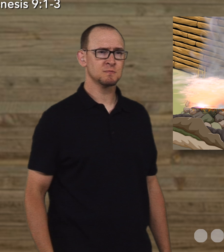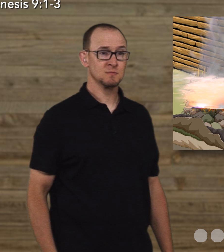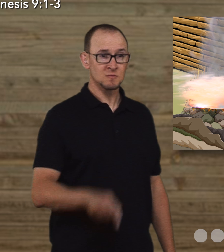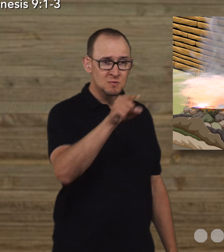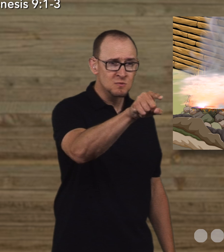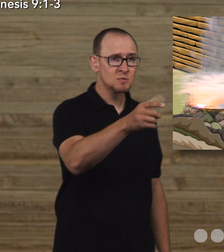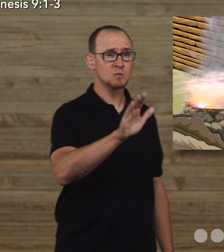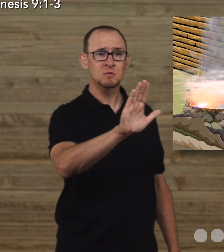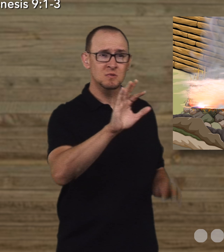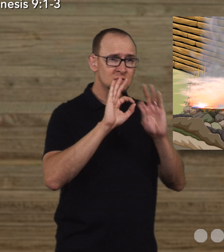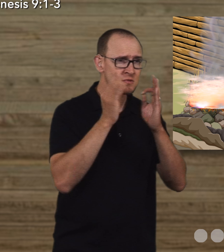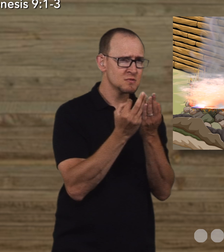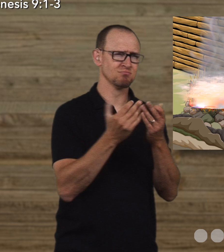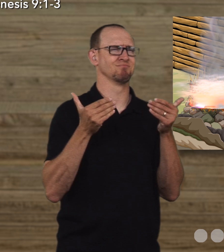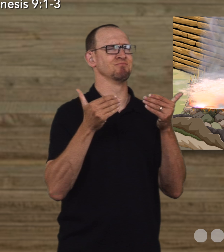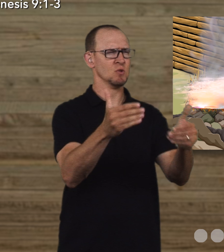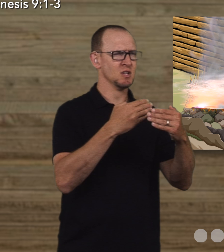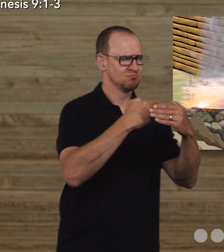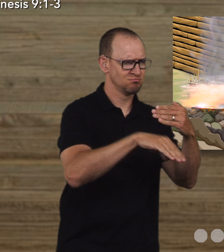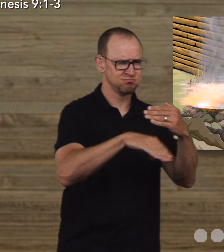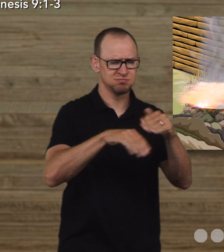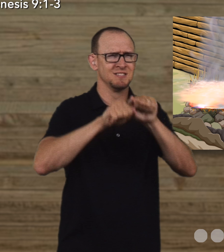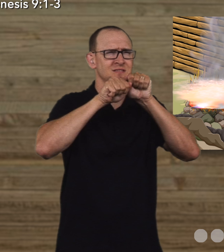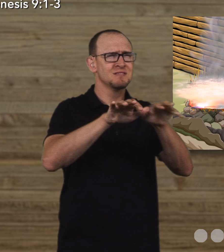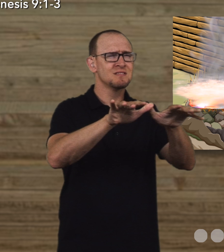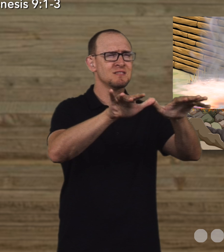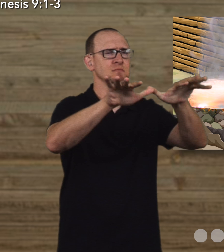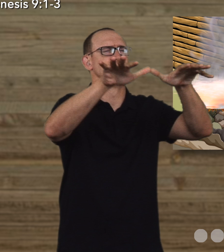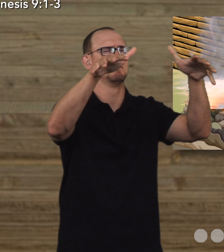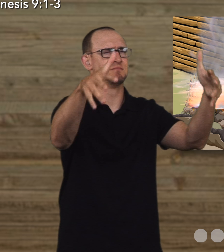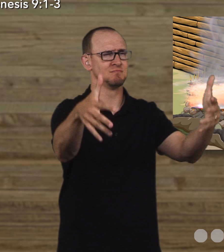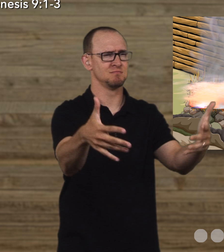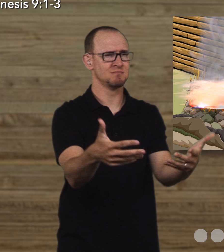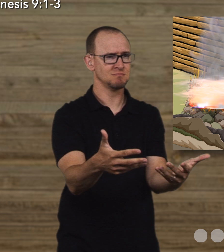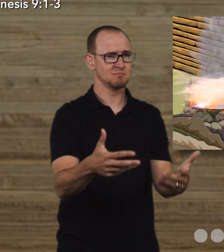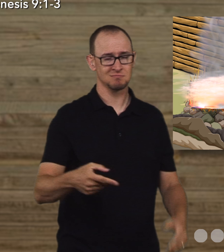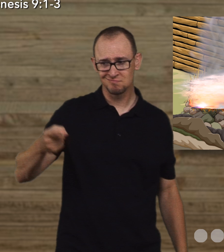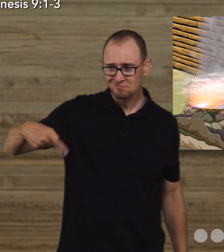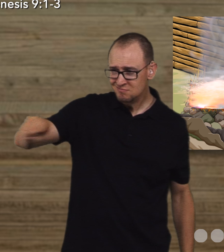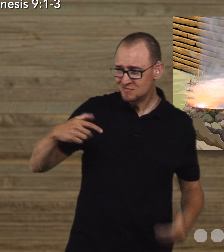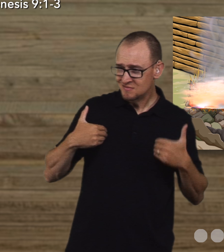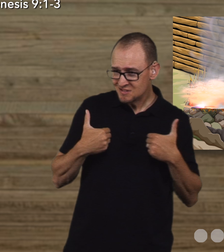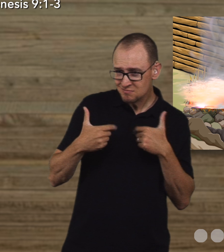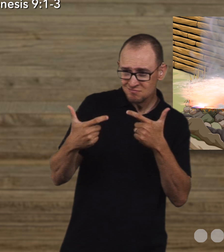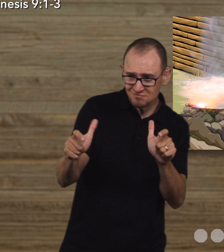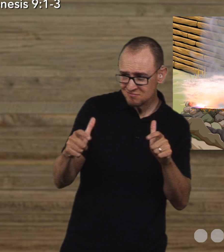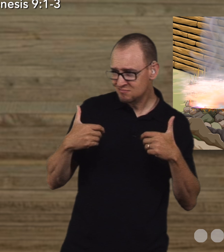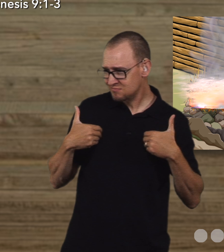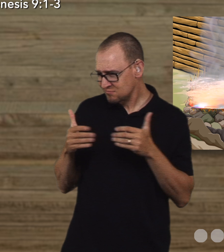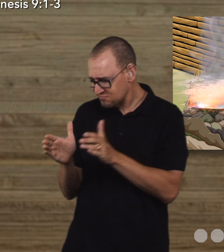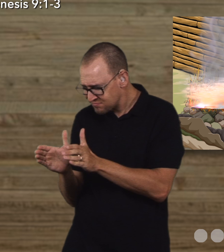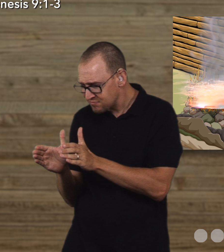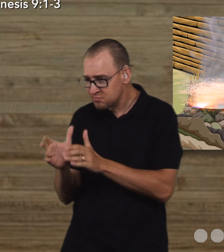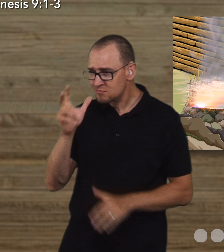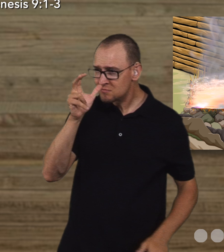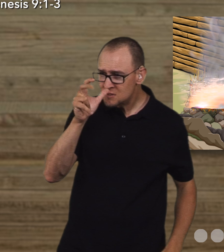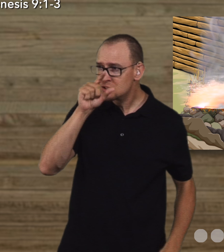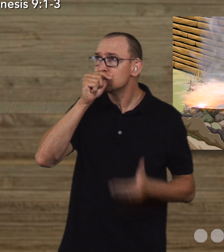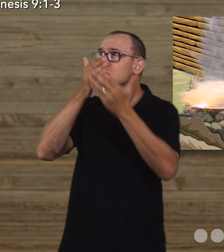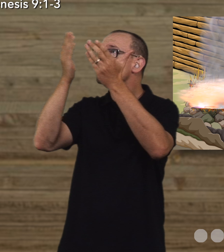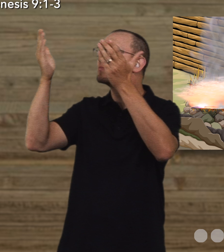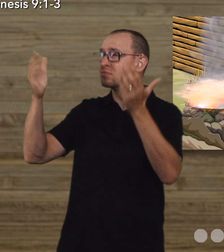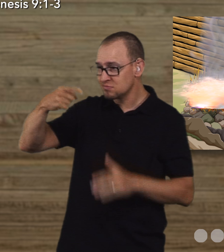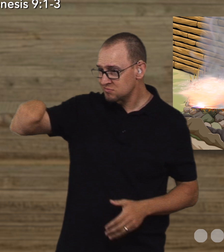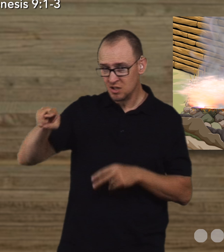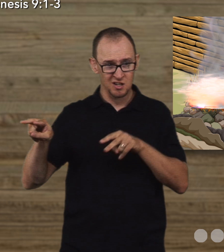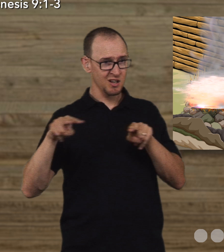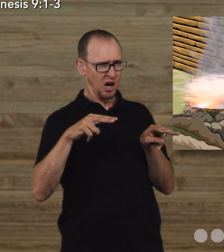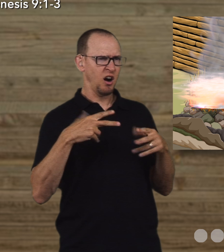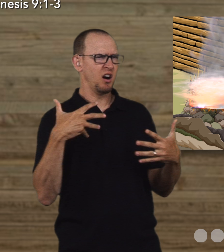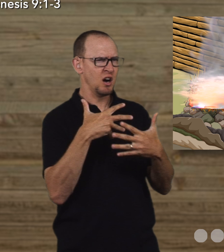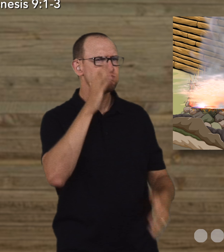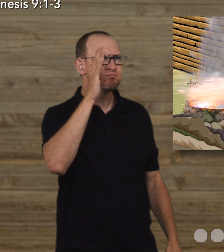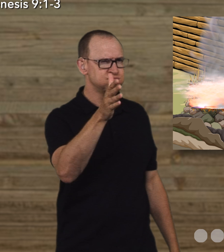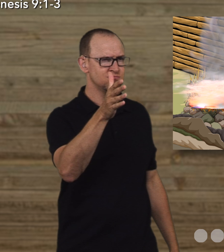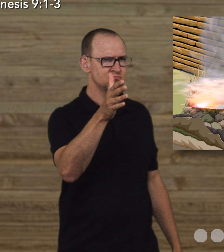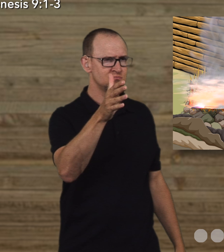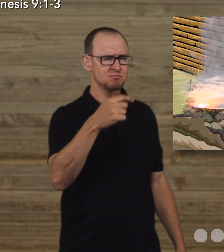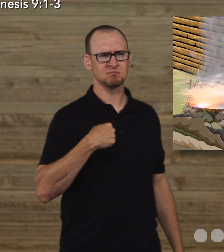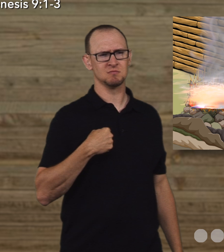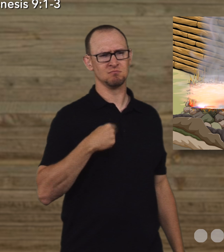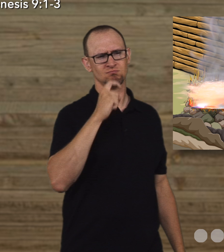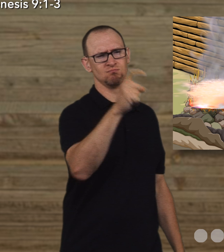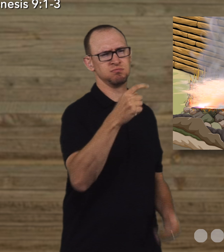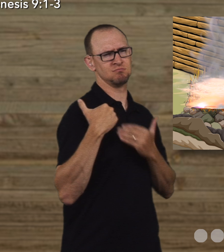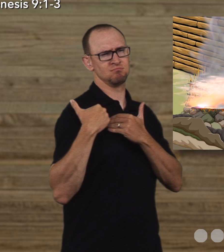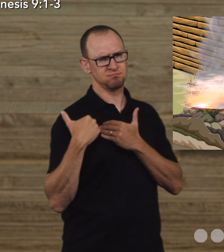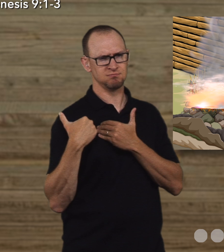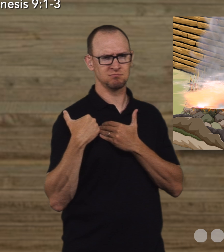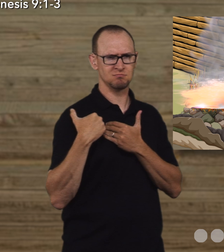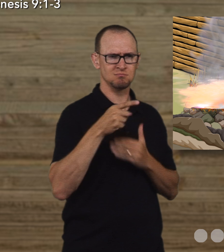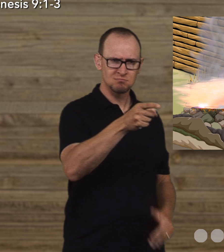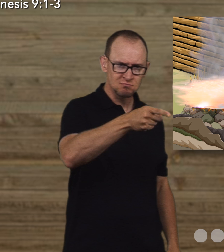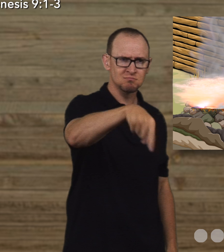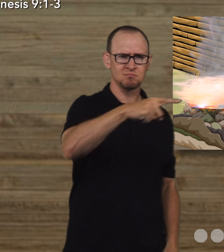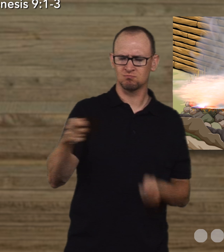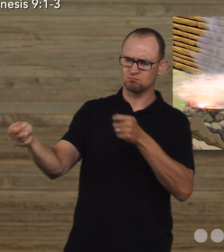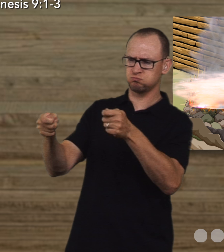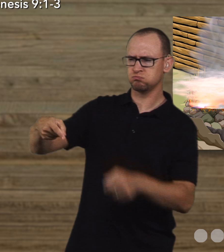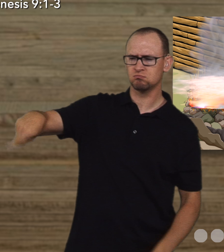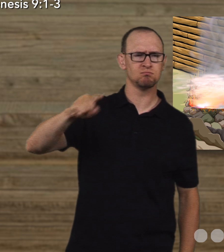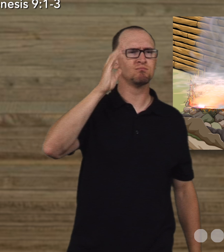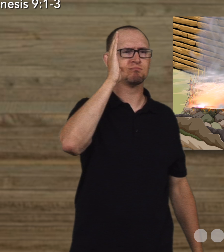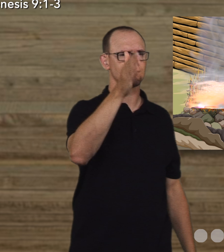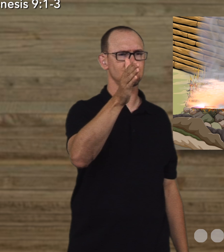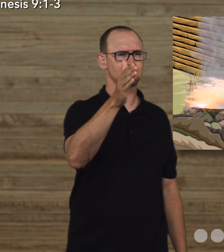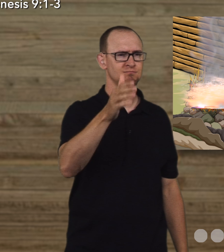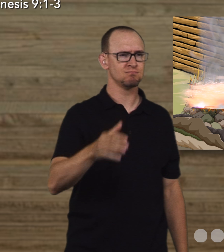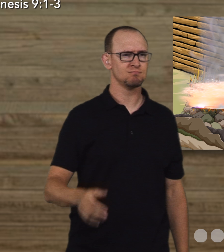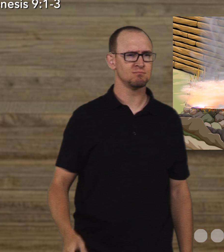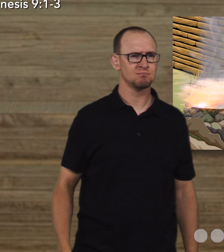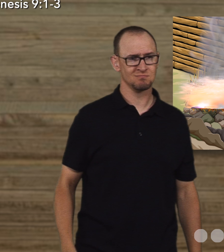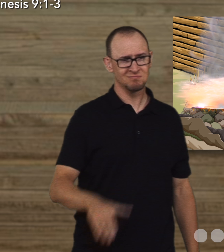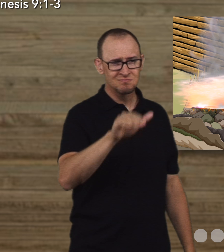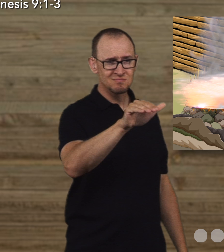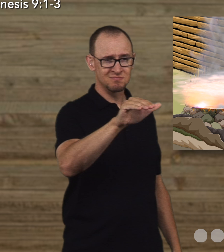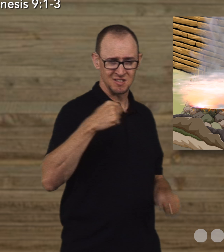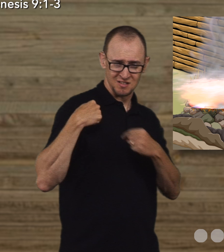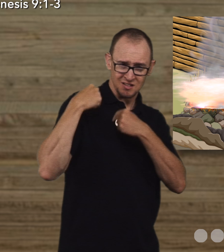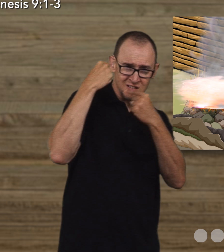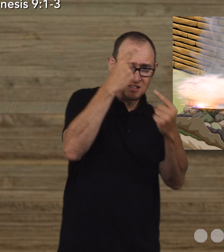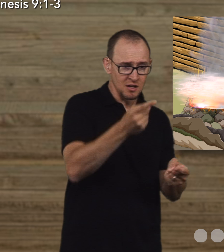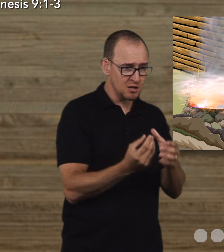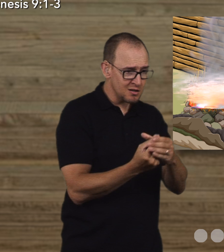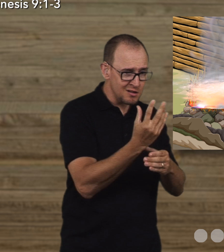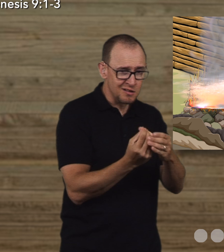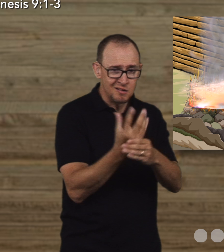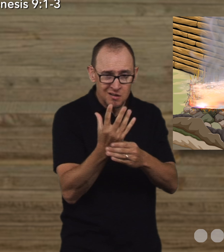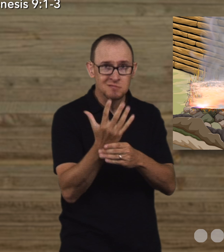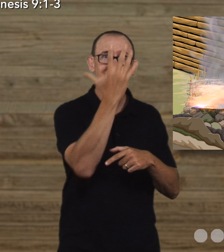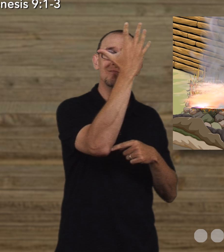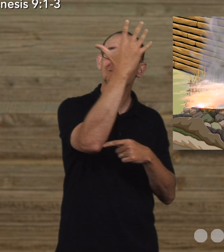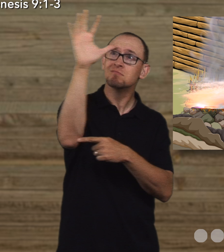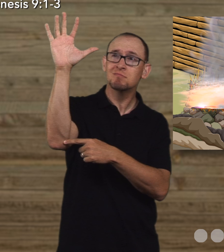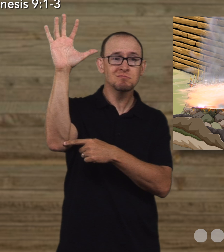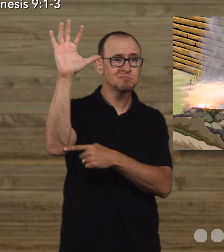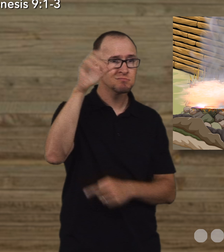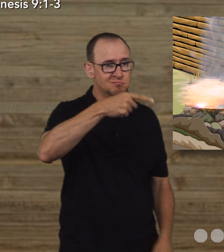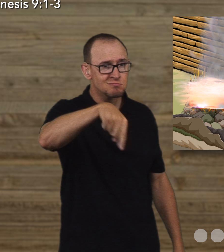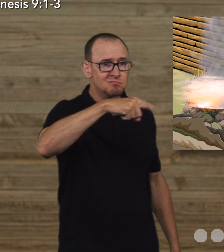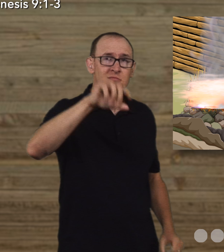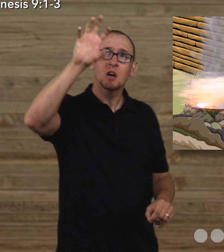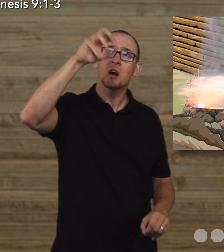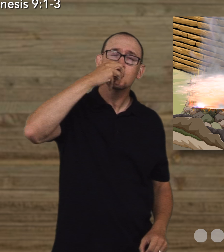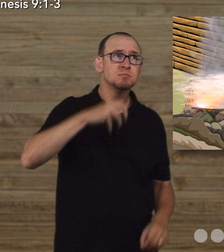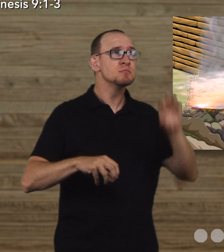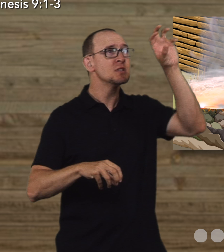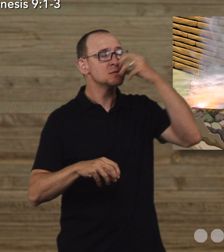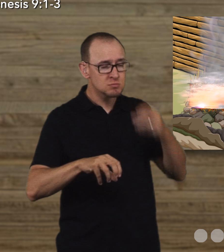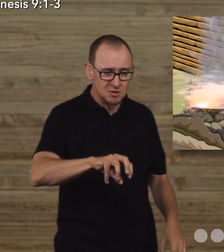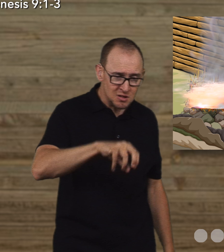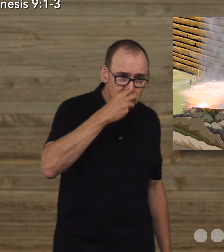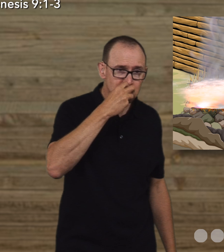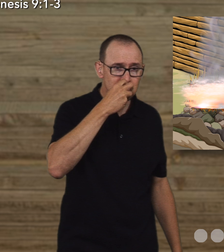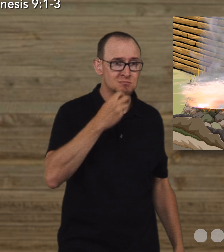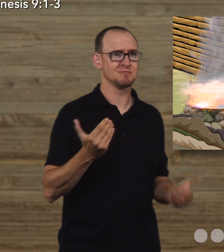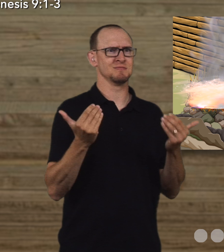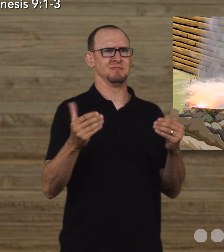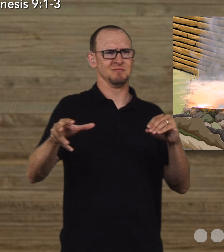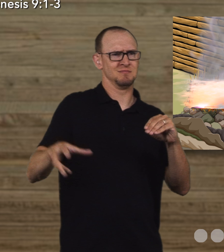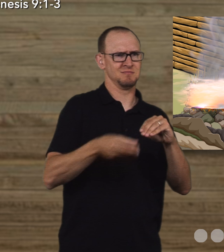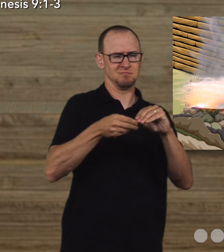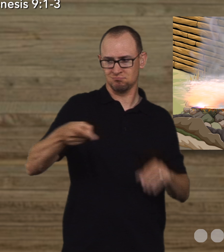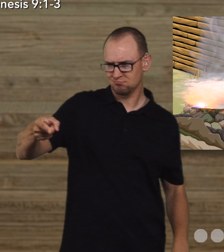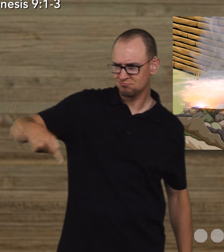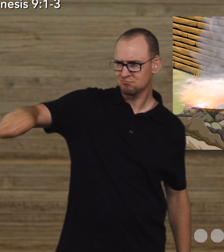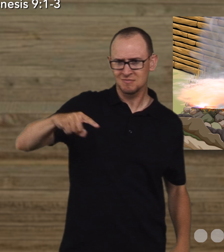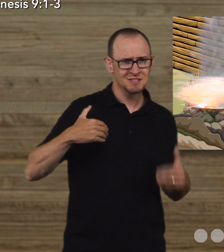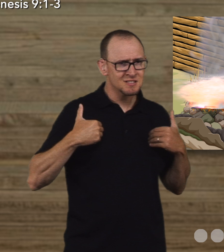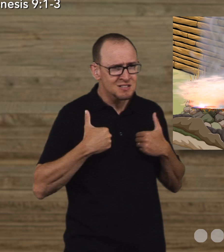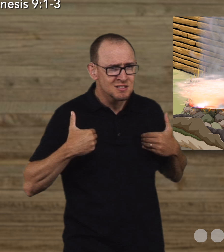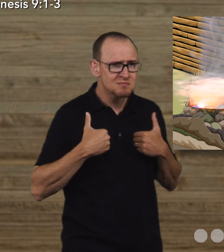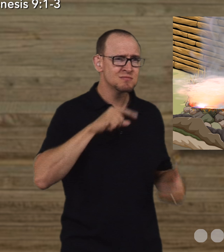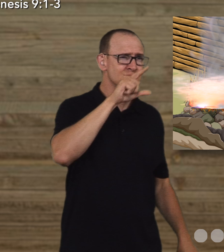The fear and dread of you will fall on every living creature on the earth, every bird of the air, every creature that crawls on the ground, and all the fish of the sea. They are delivered into your hand.